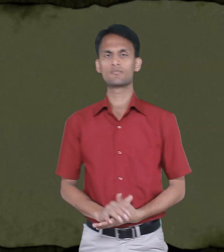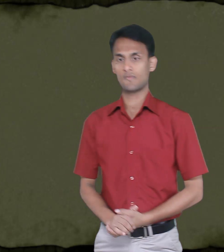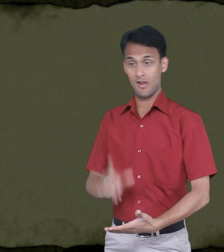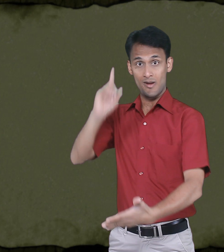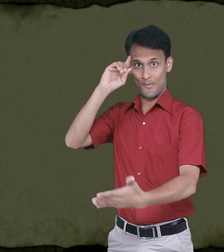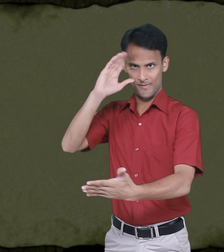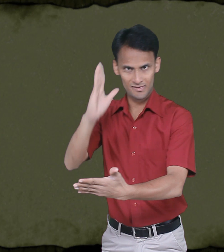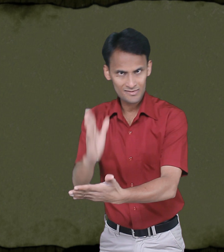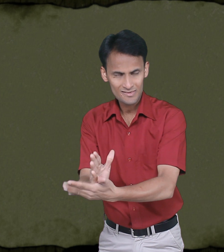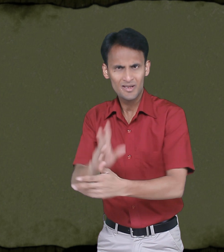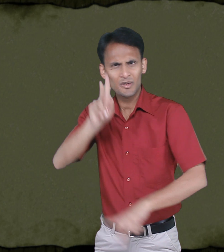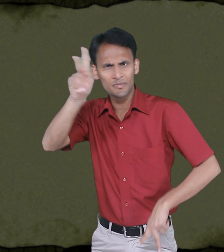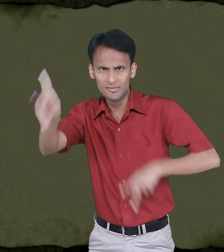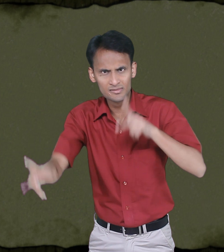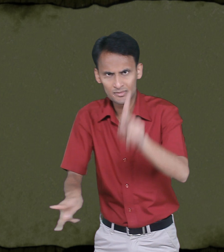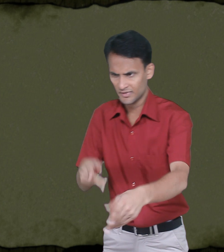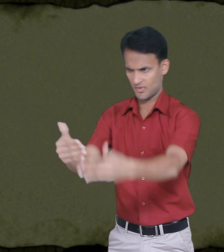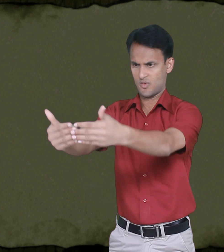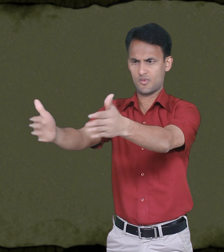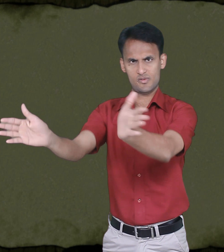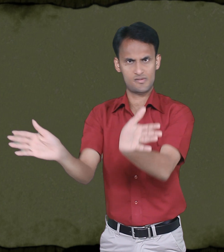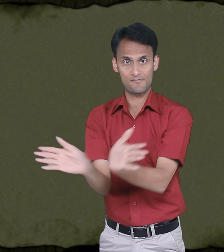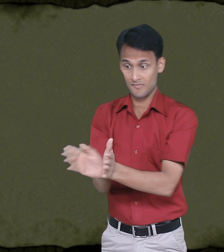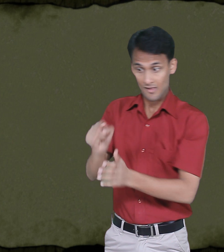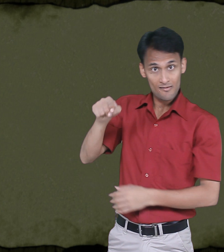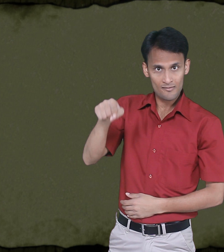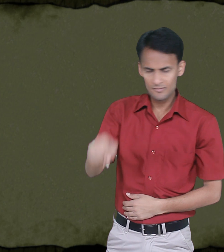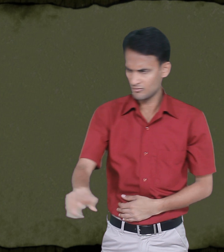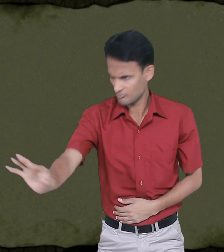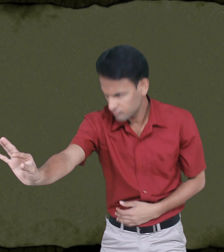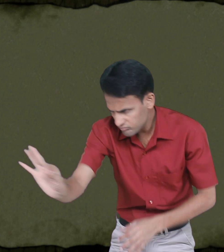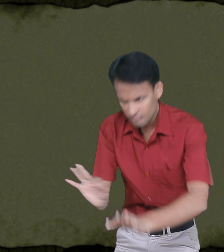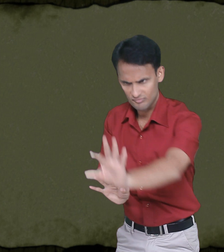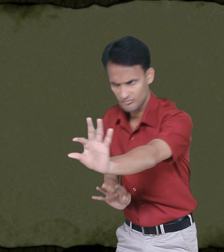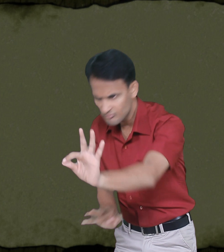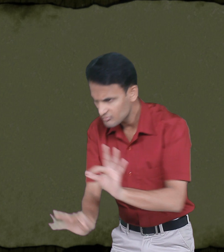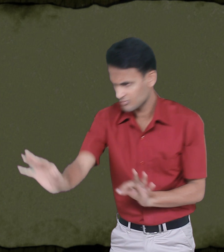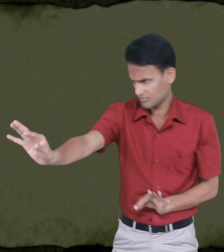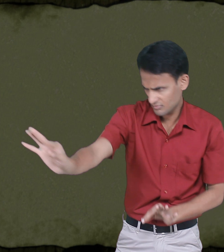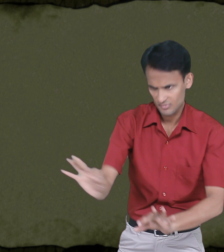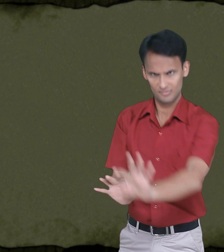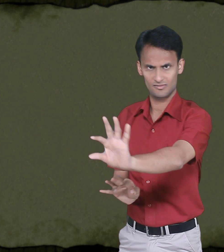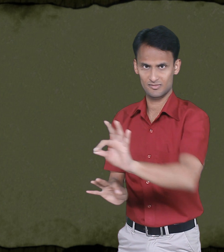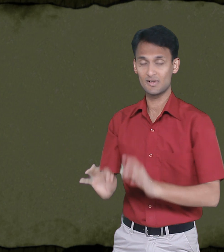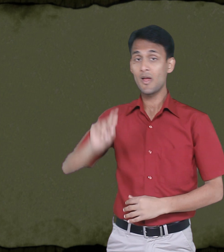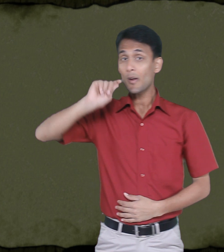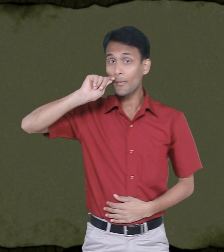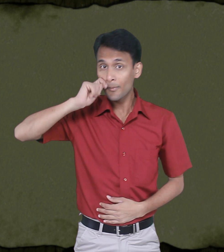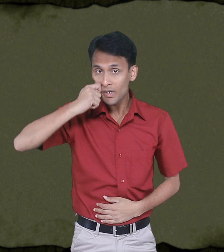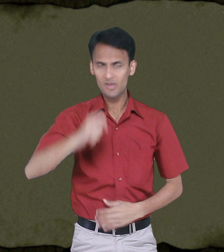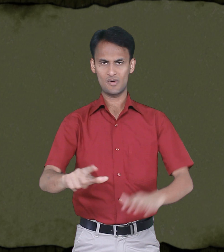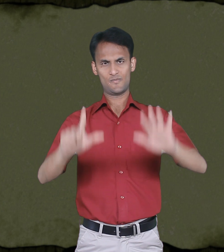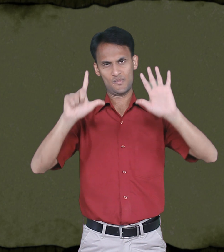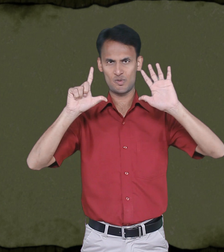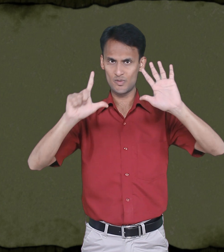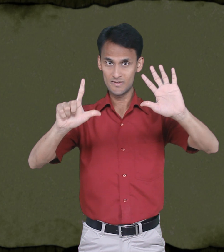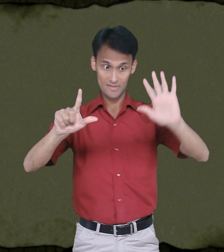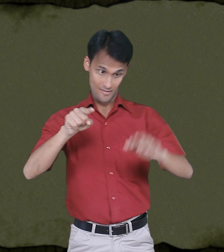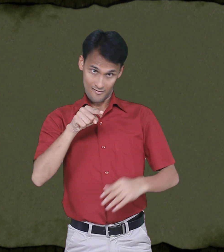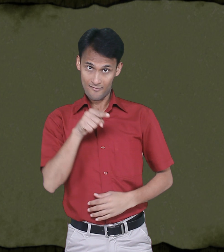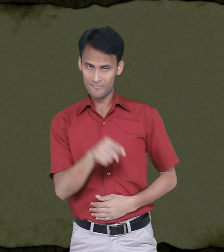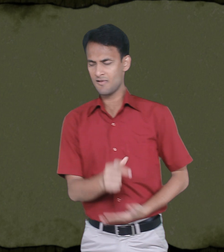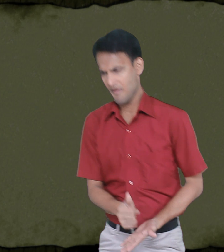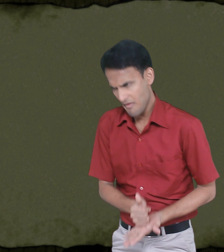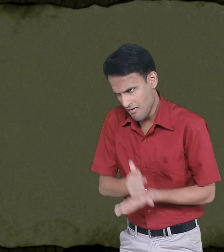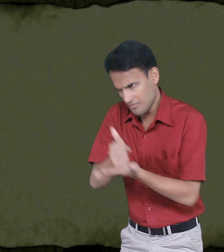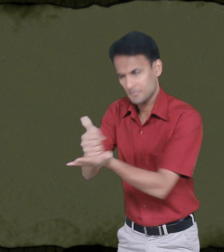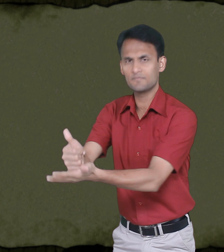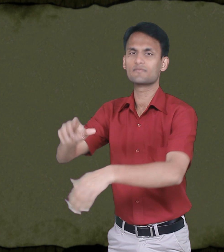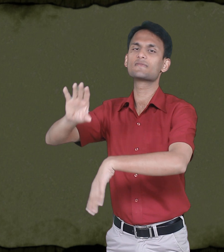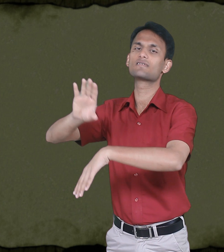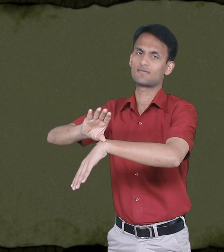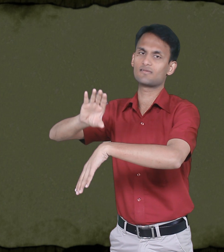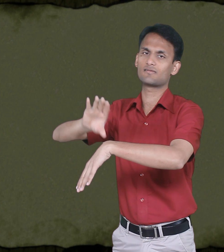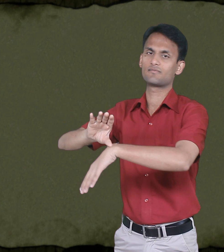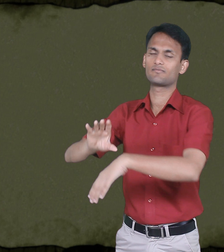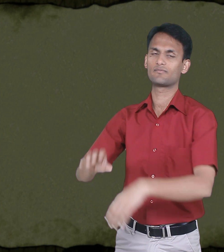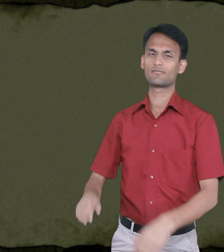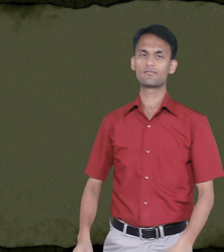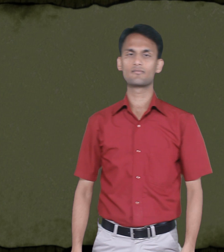The believers choose seven men to help the church